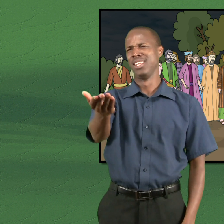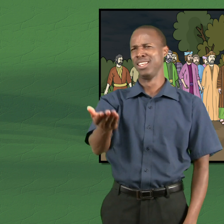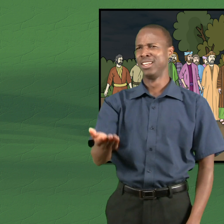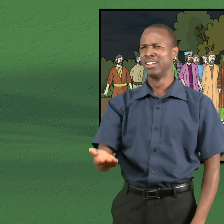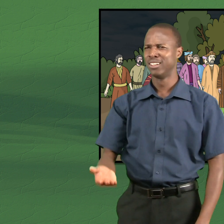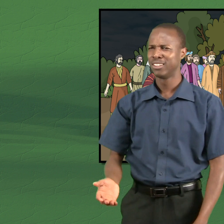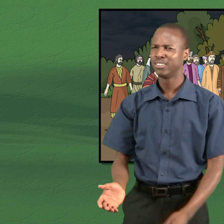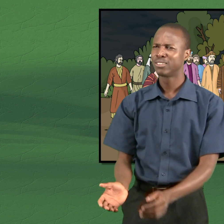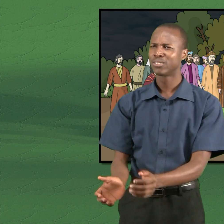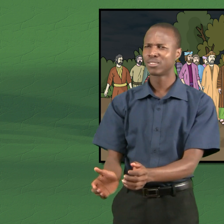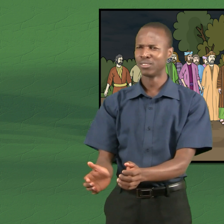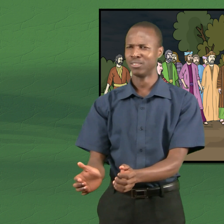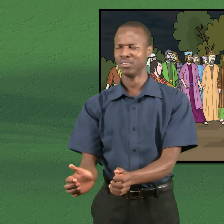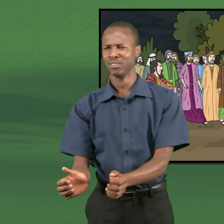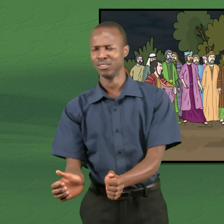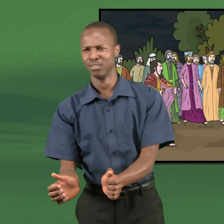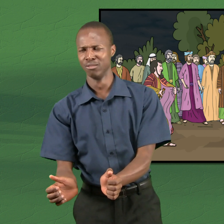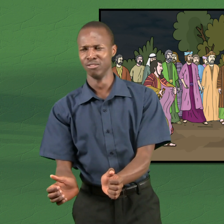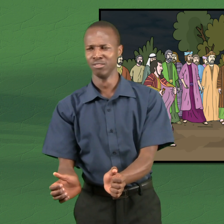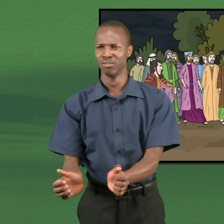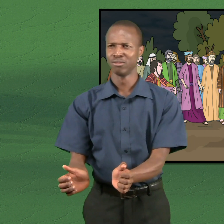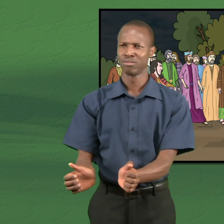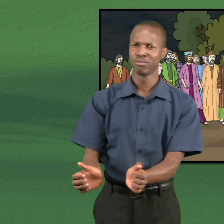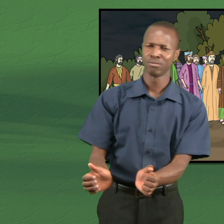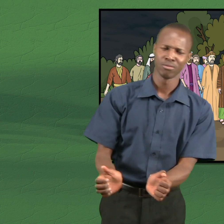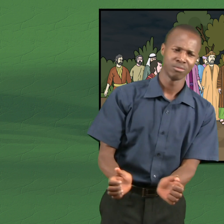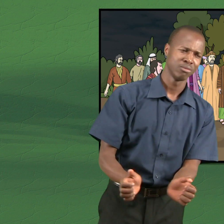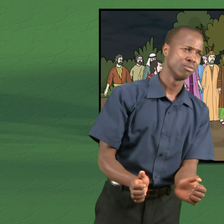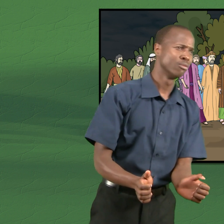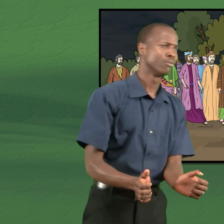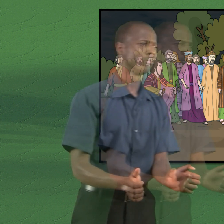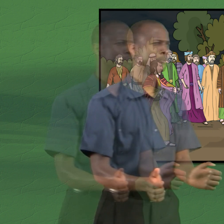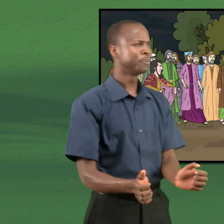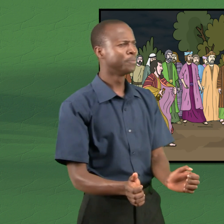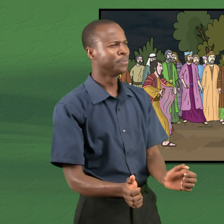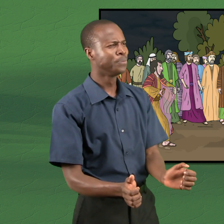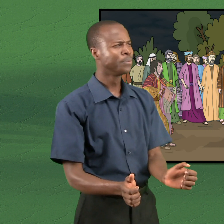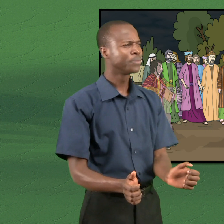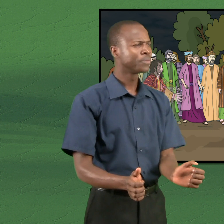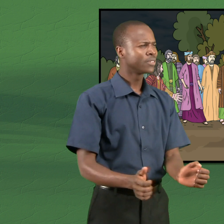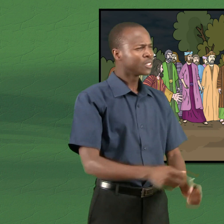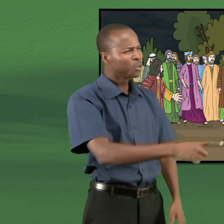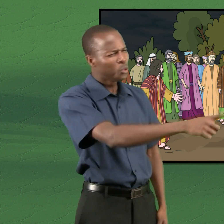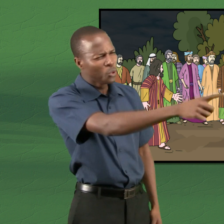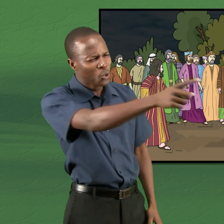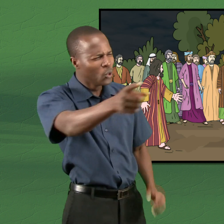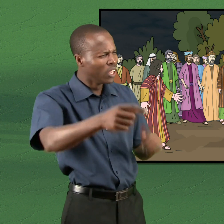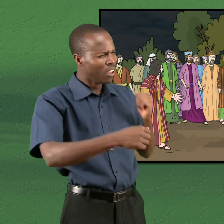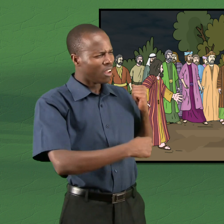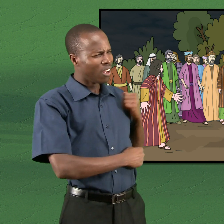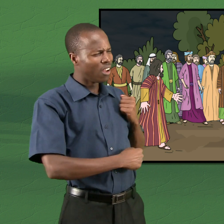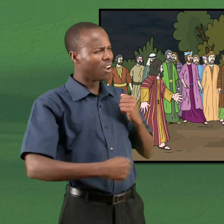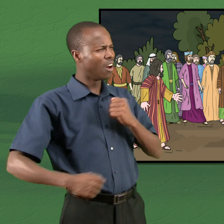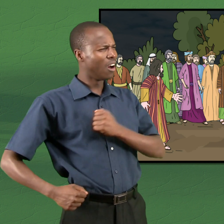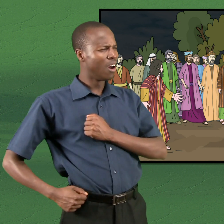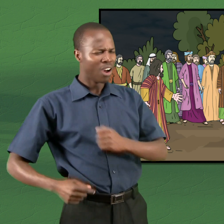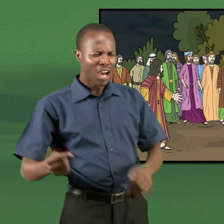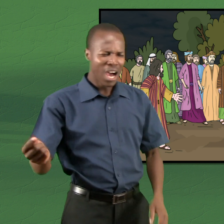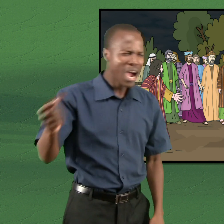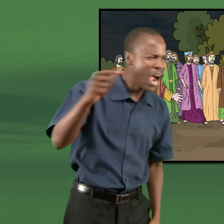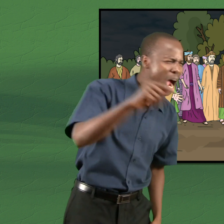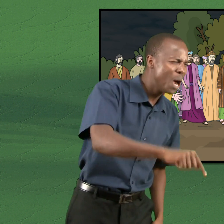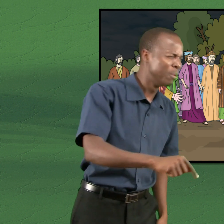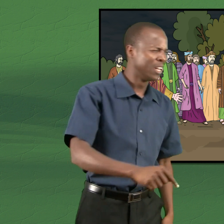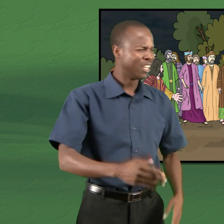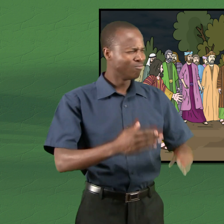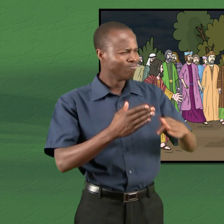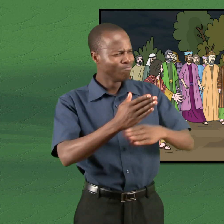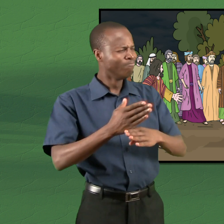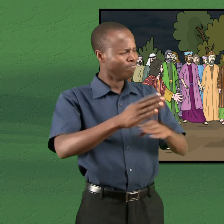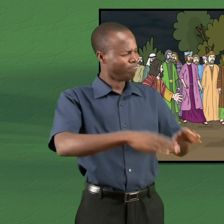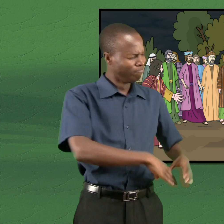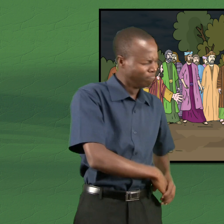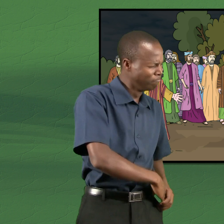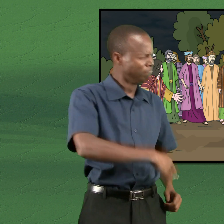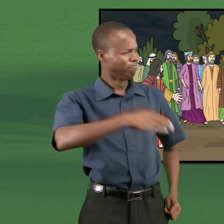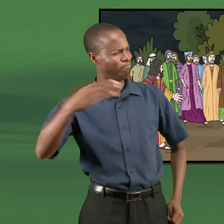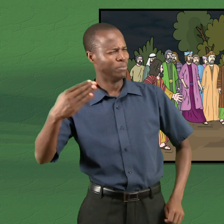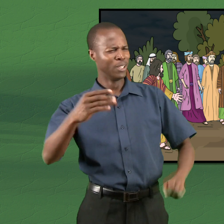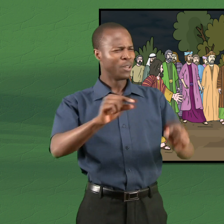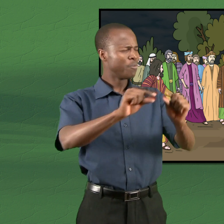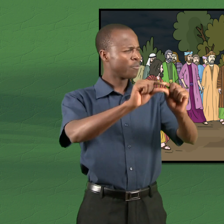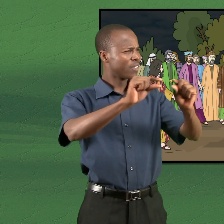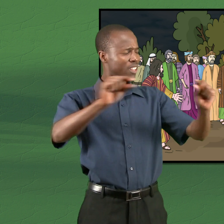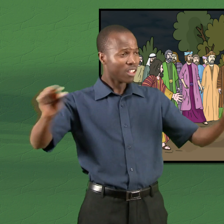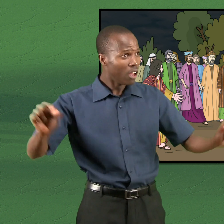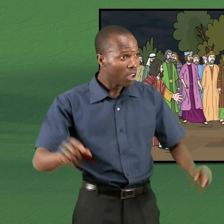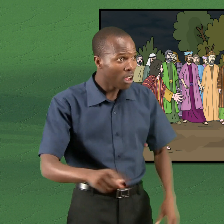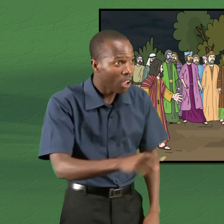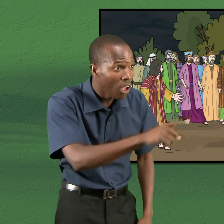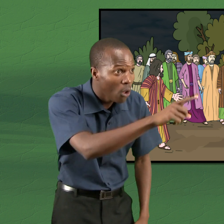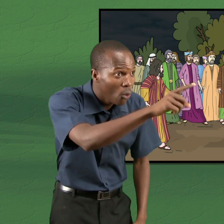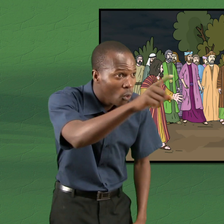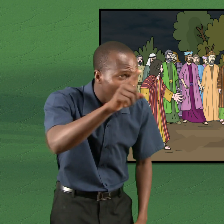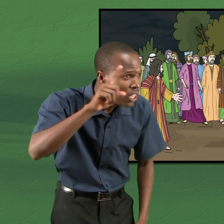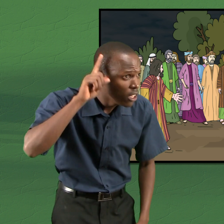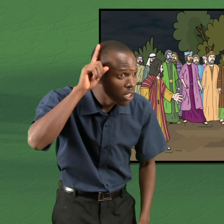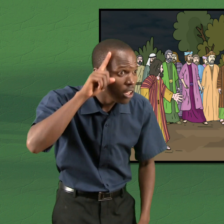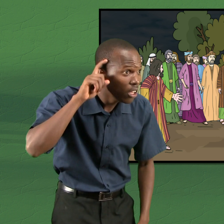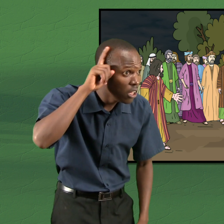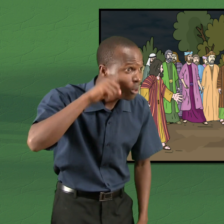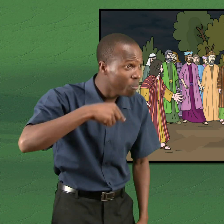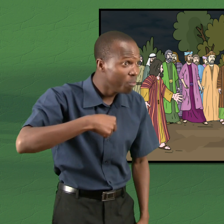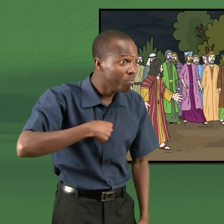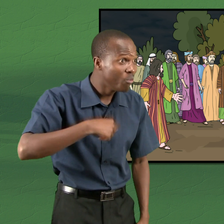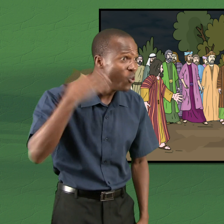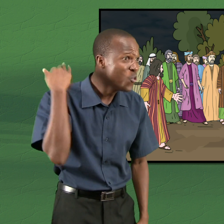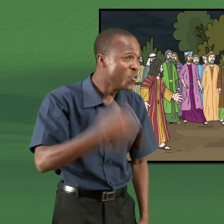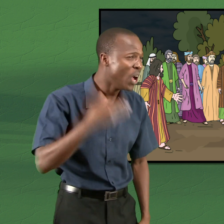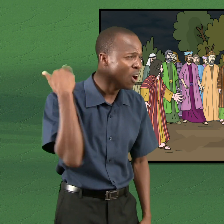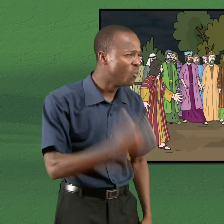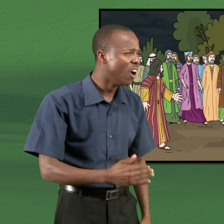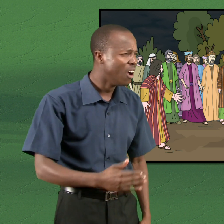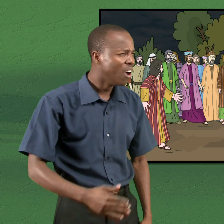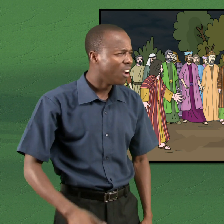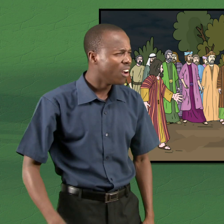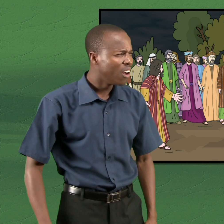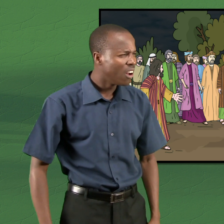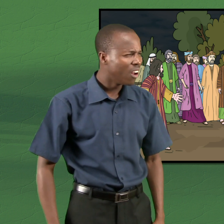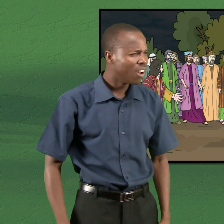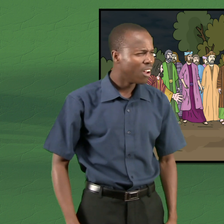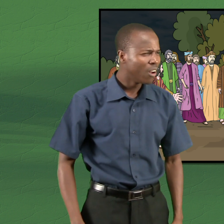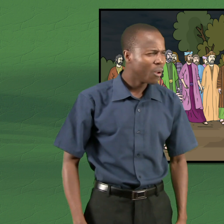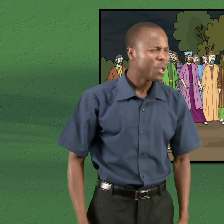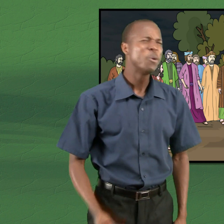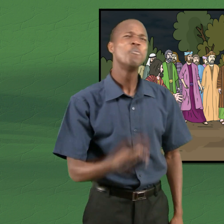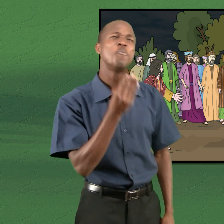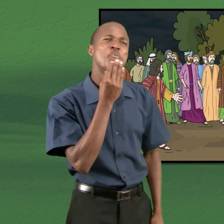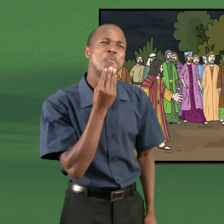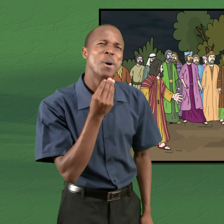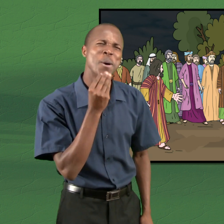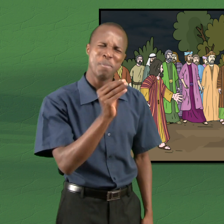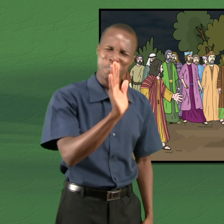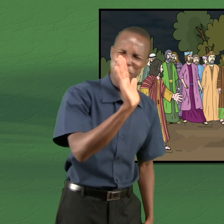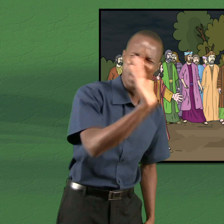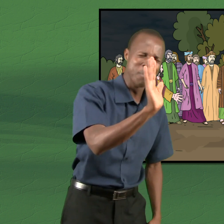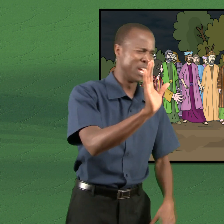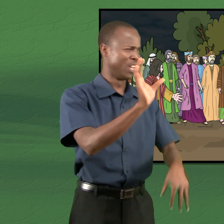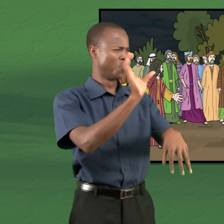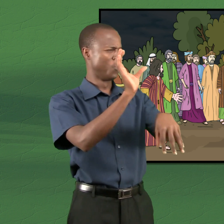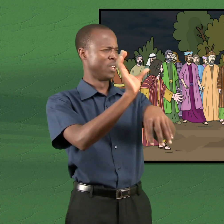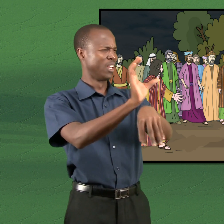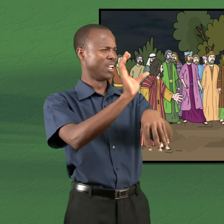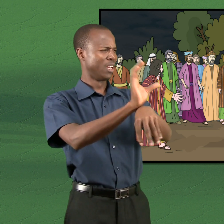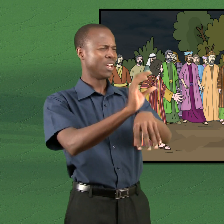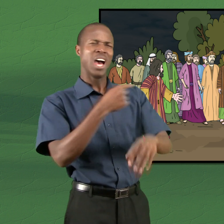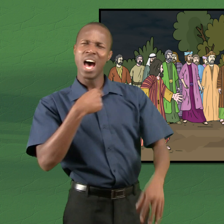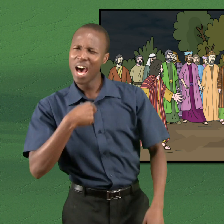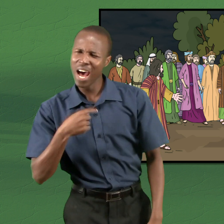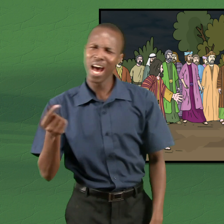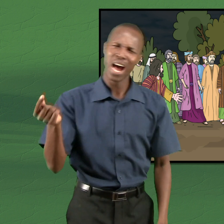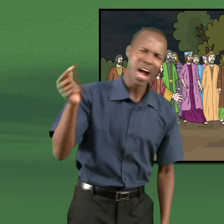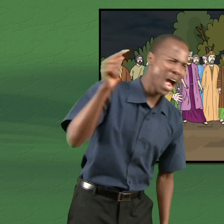At that time Jesus said to the crowd, “Have you come out with swords and clubs to arrest Me as you would an outlaw?